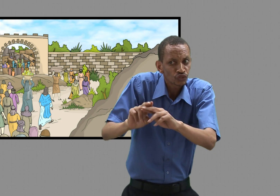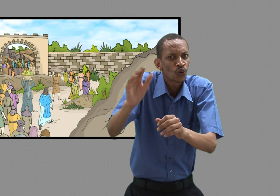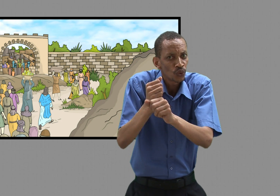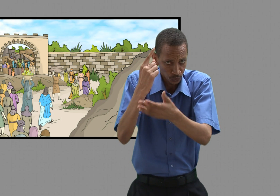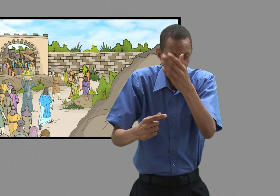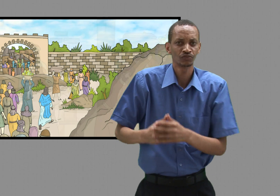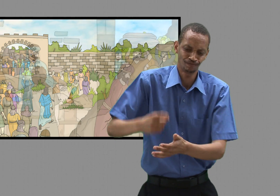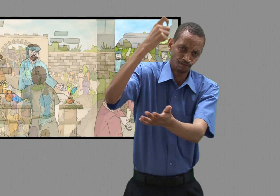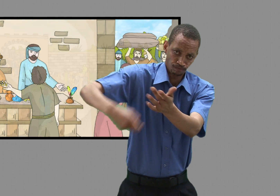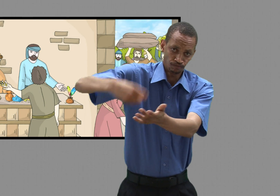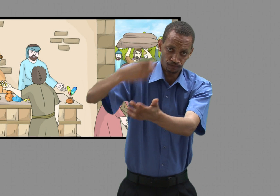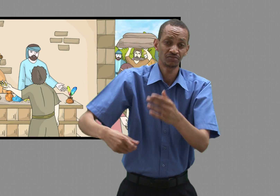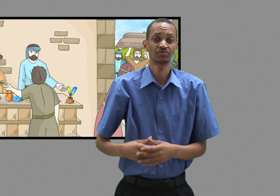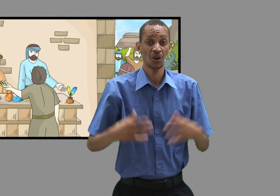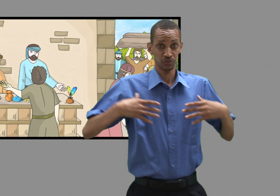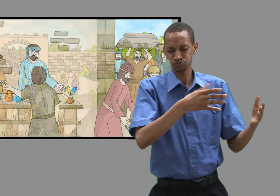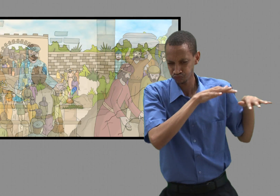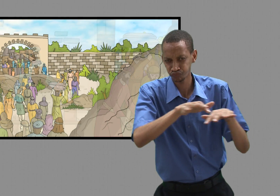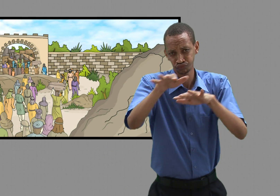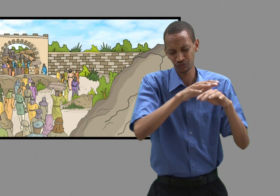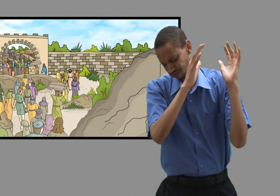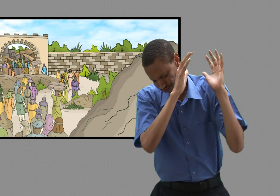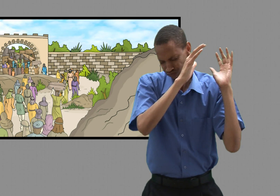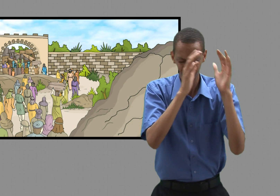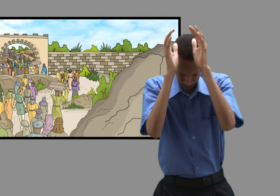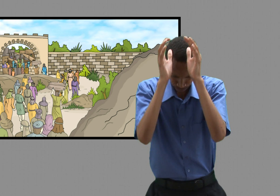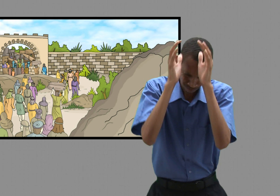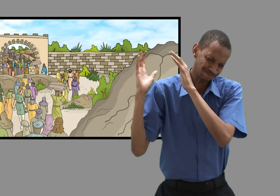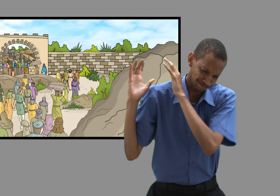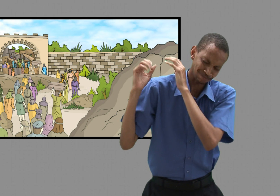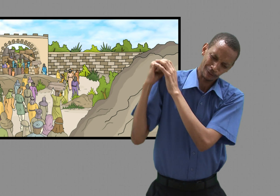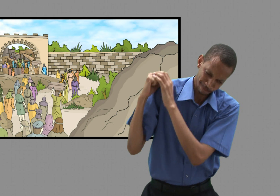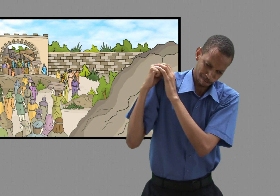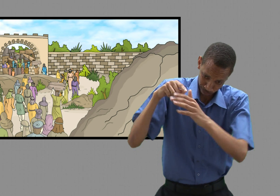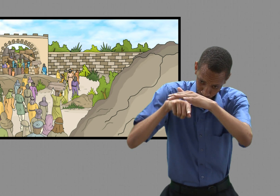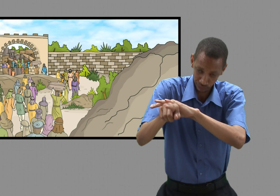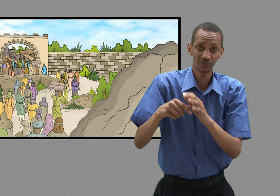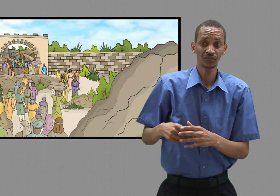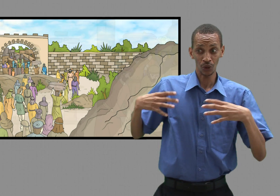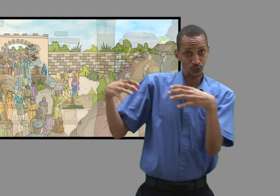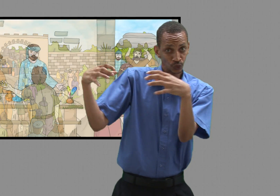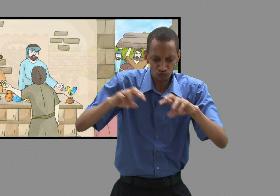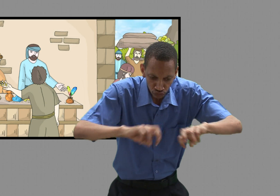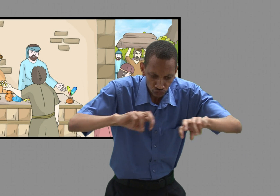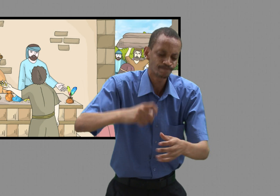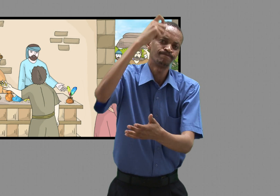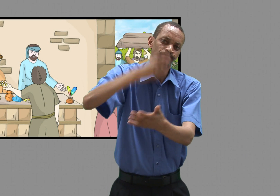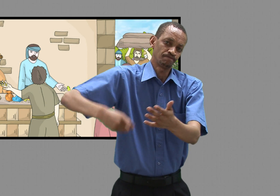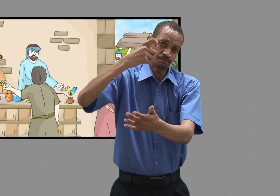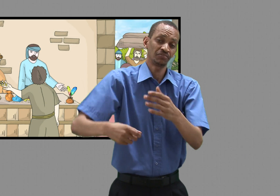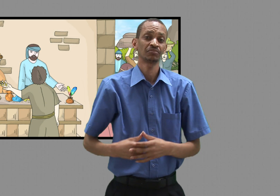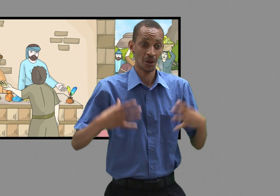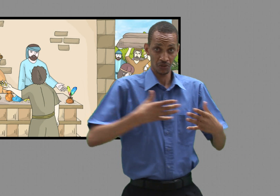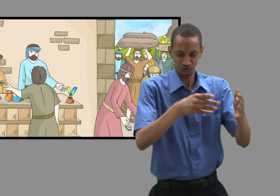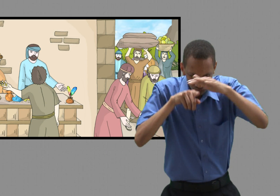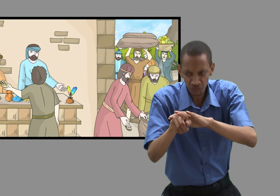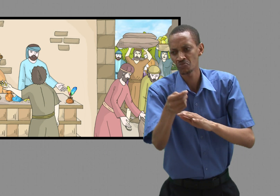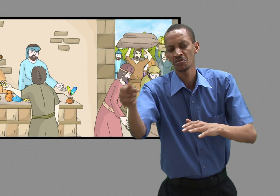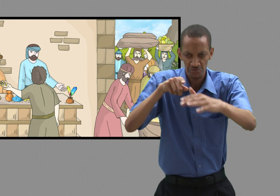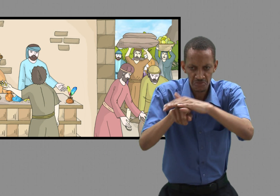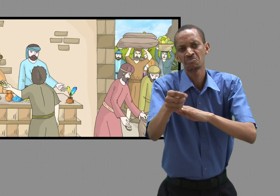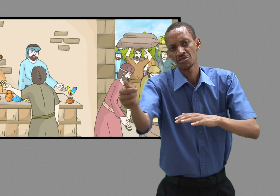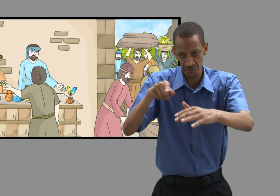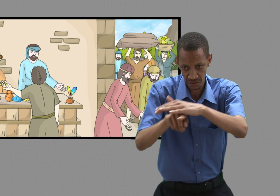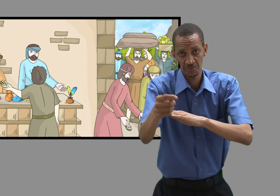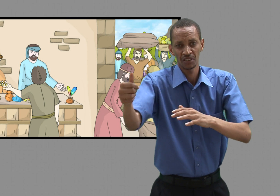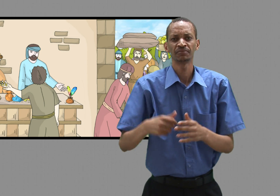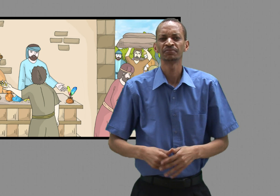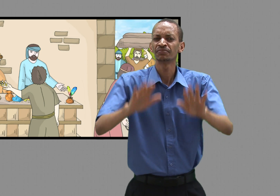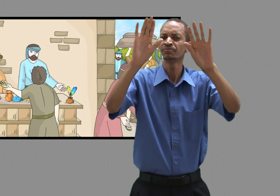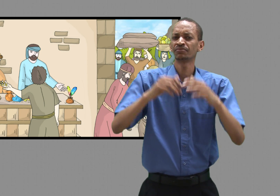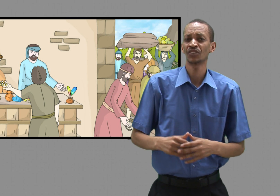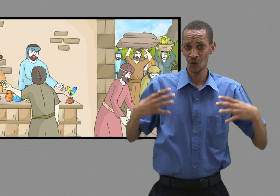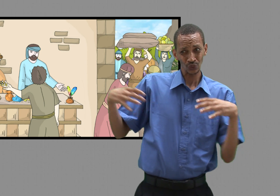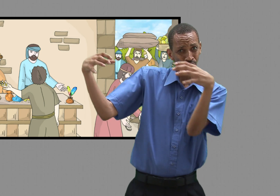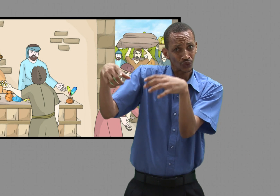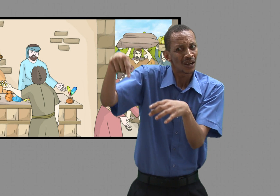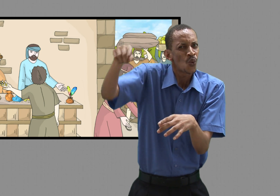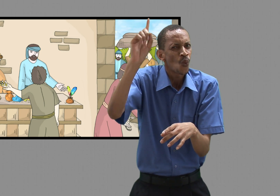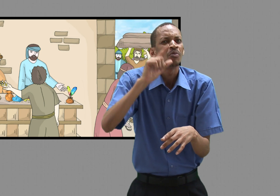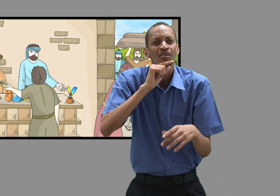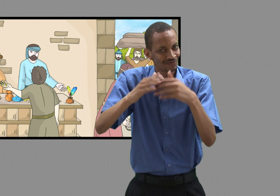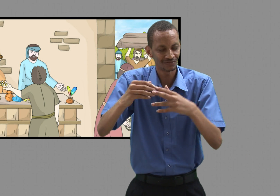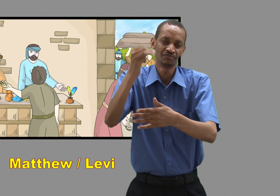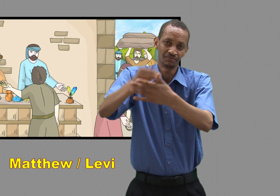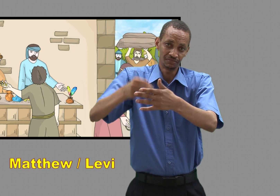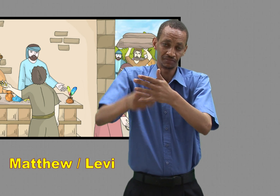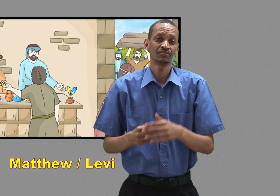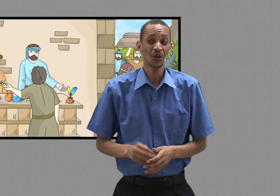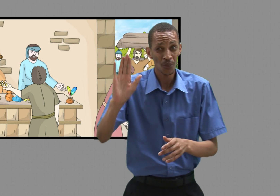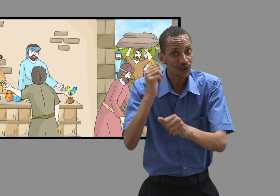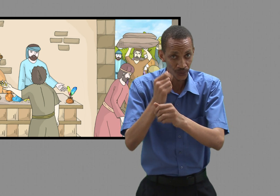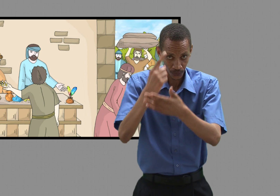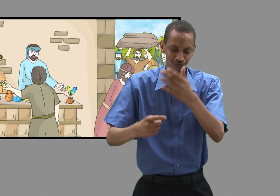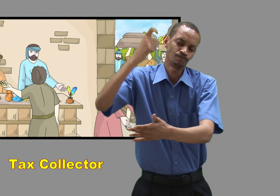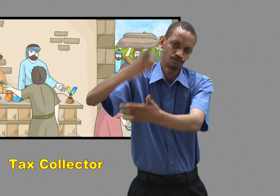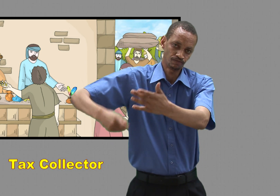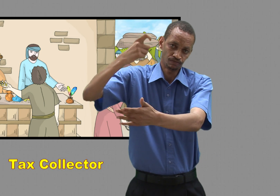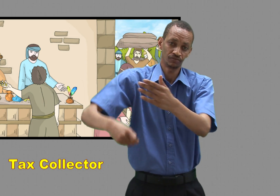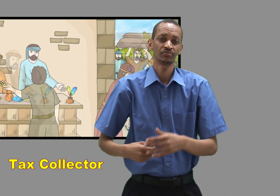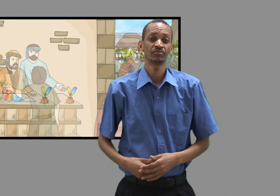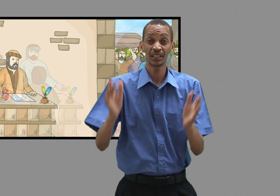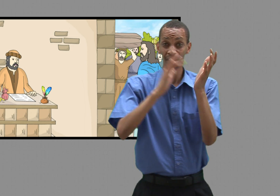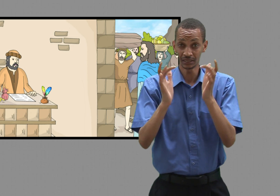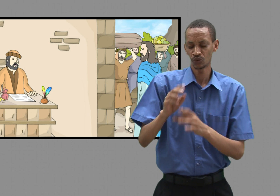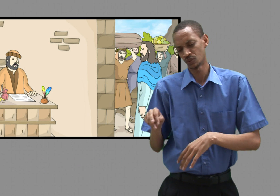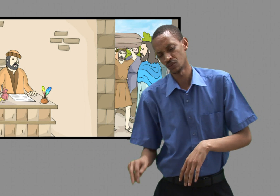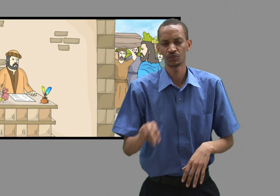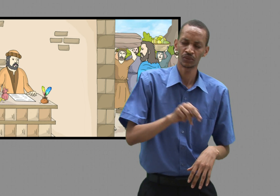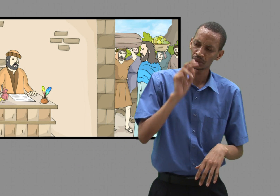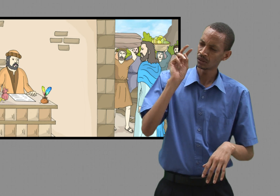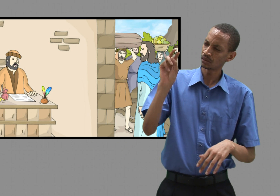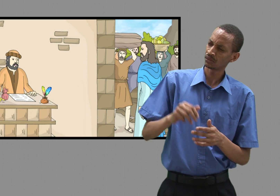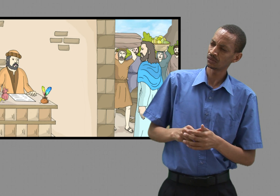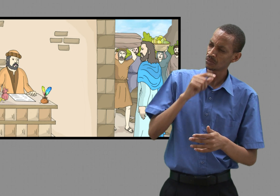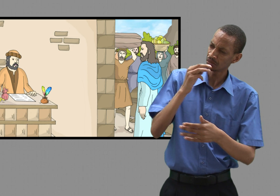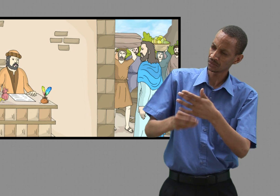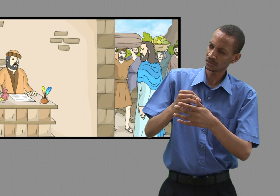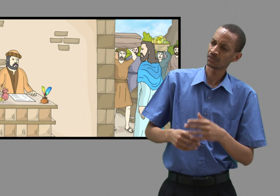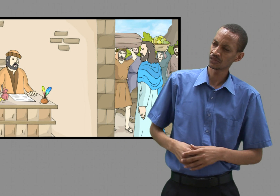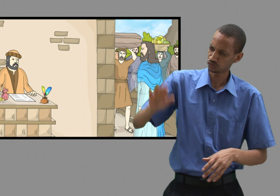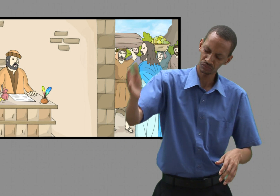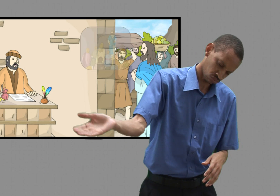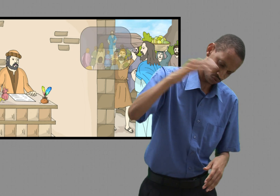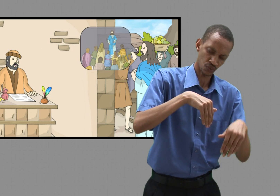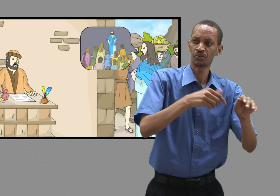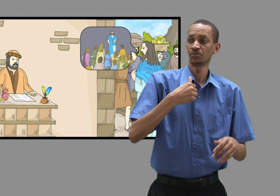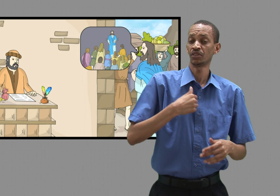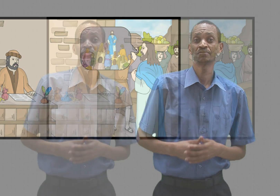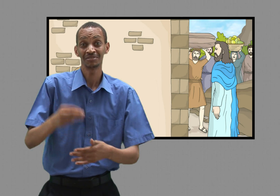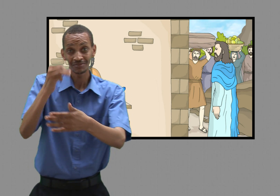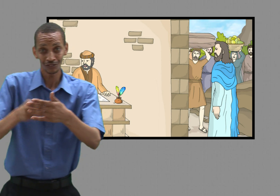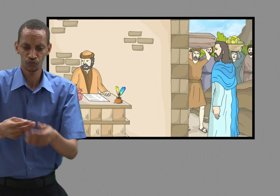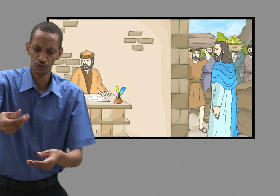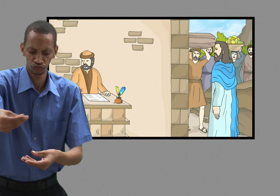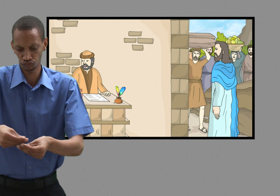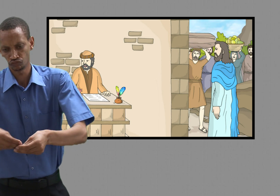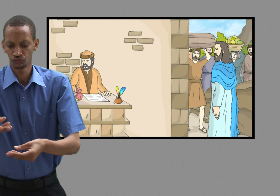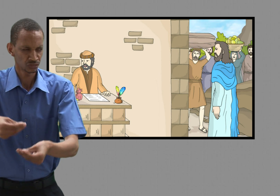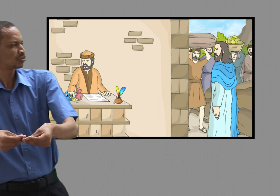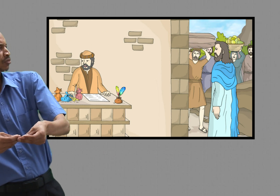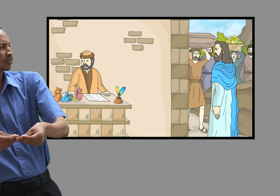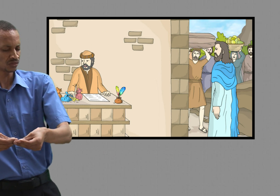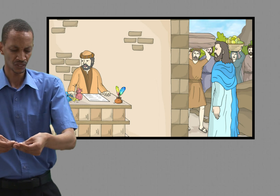As He was walking along, He saw Levi son of Alphaeus sitting at the tax booth.